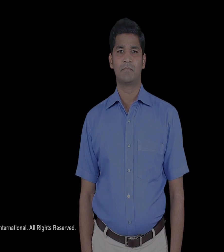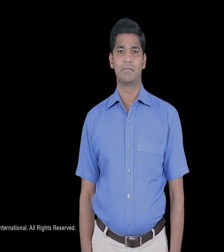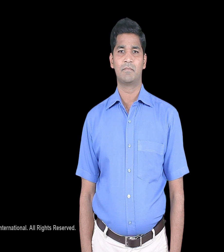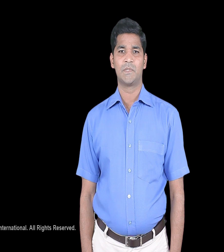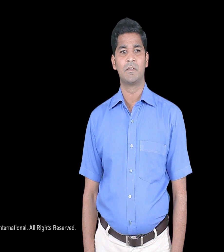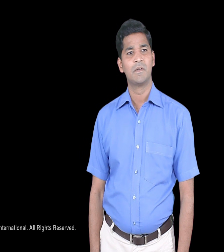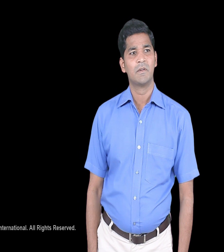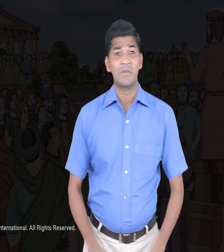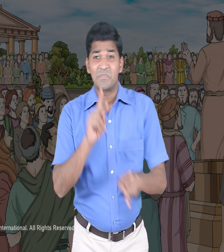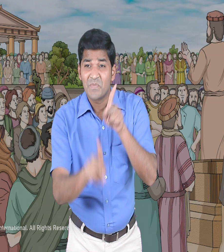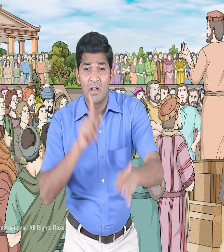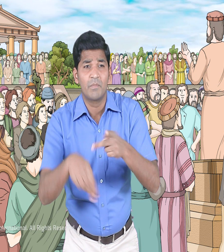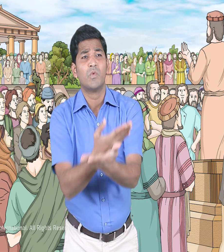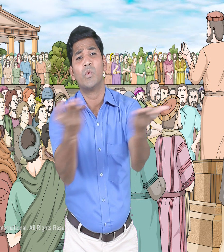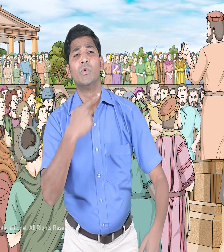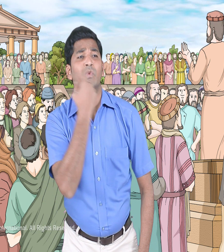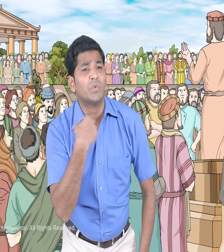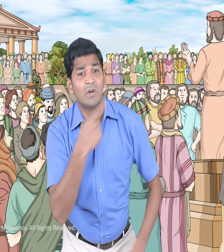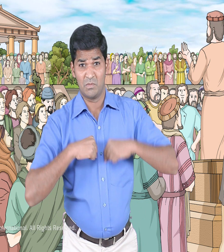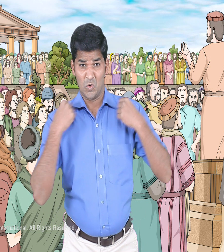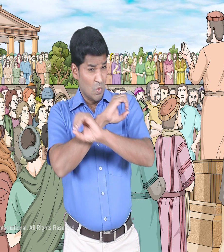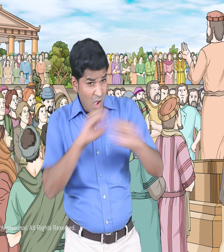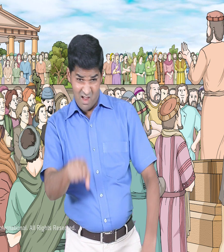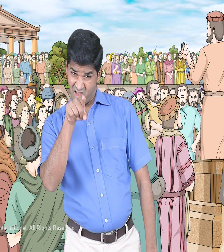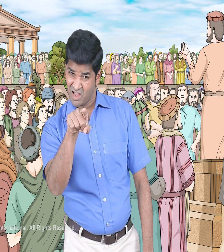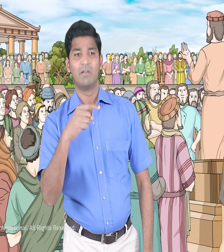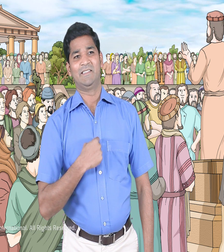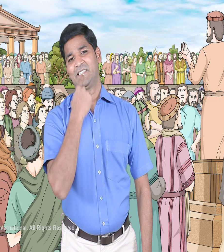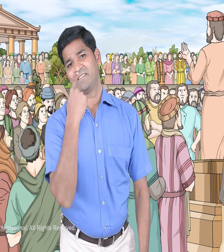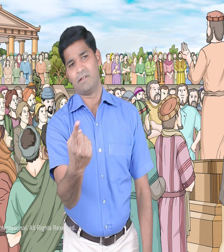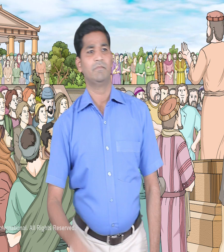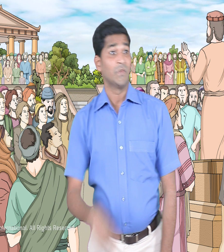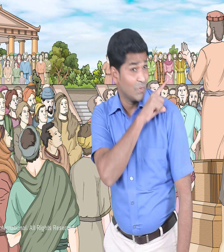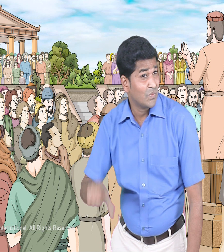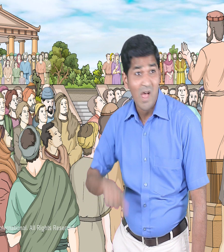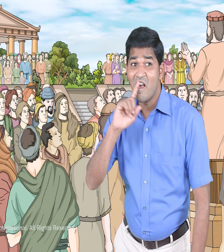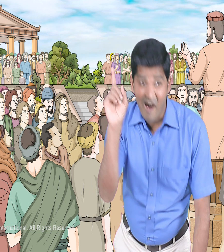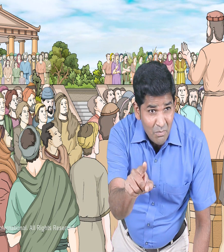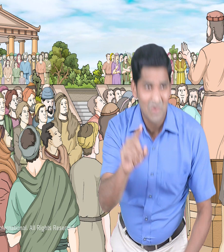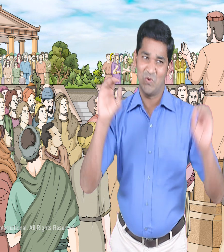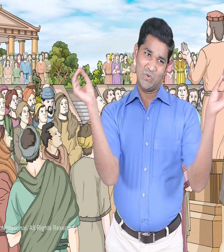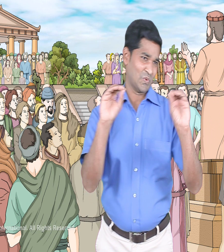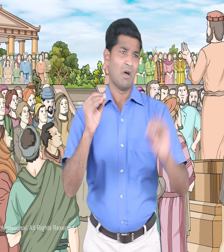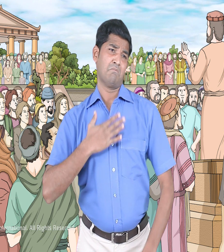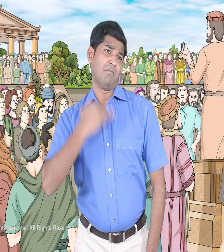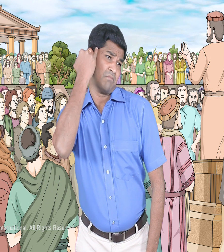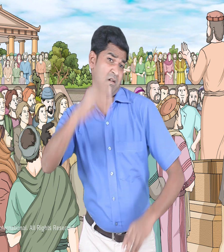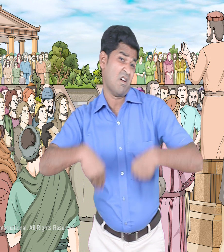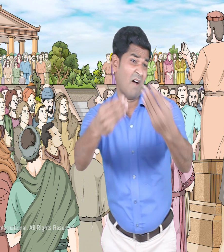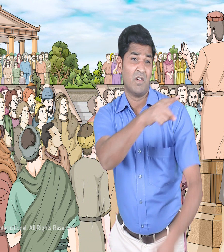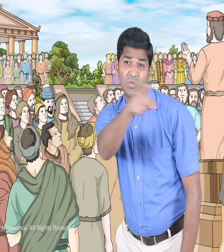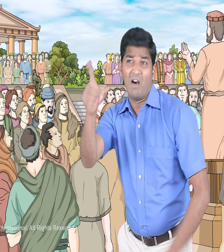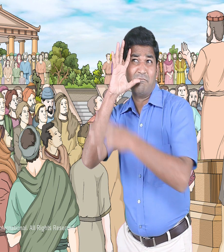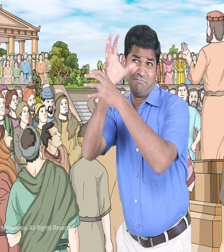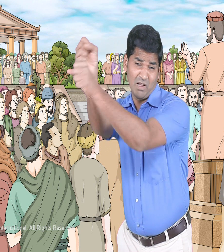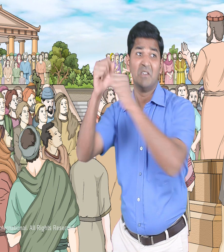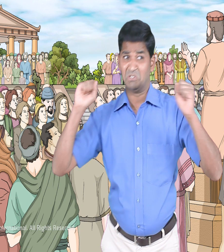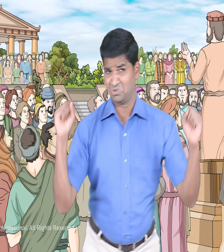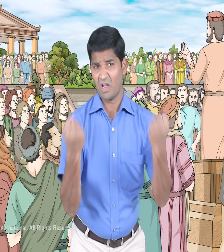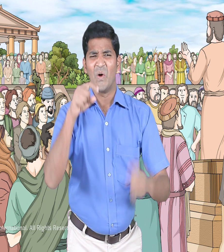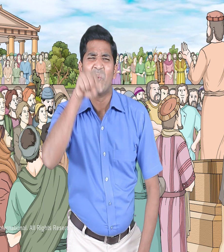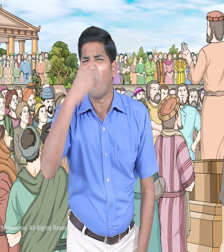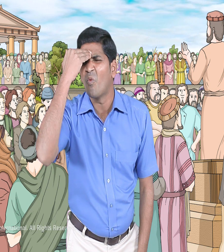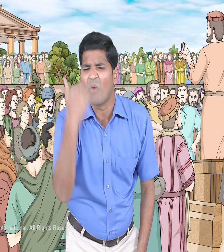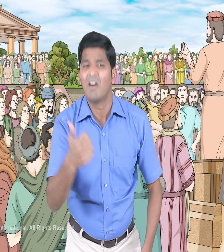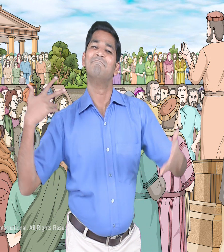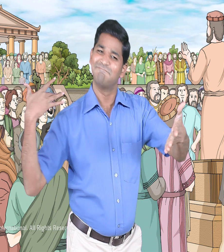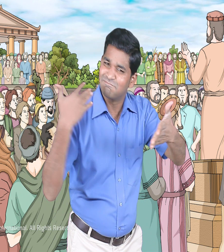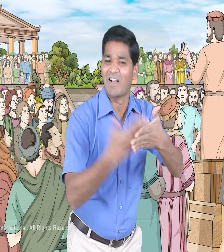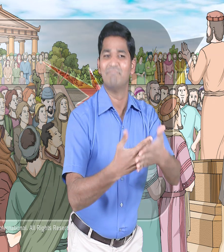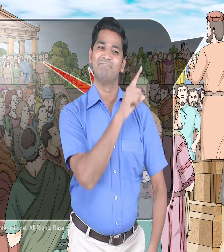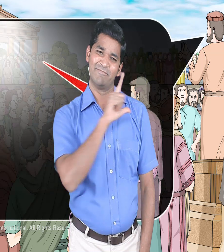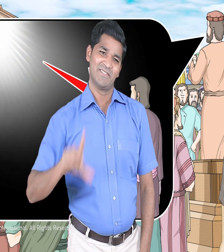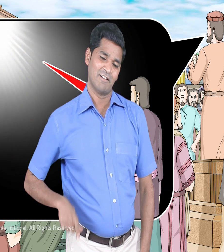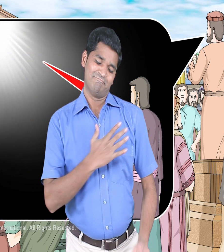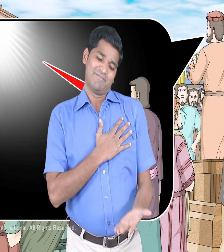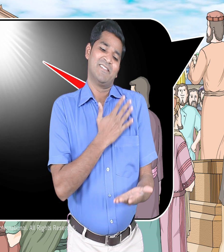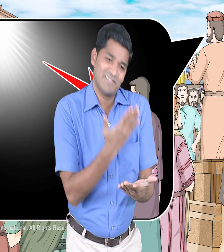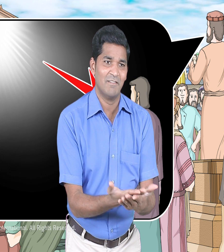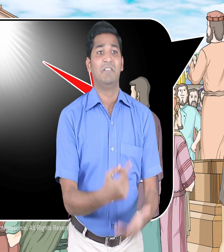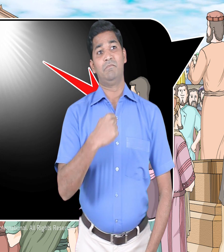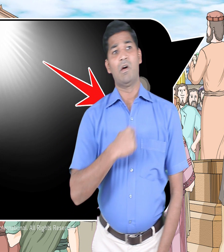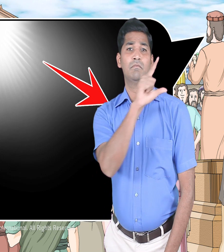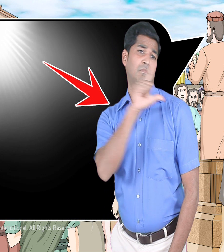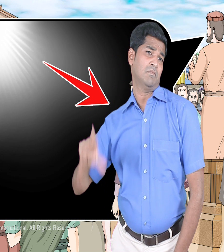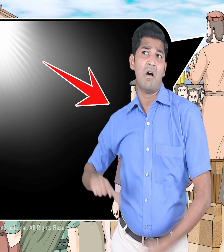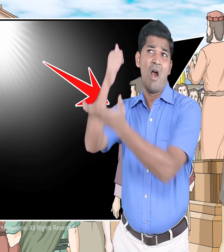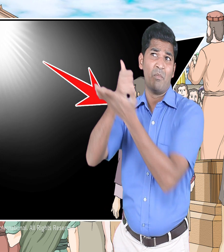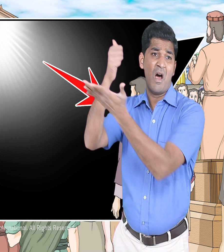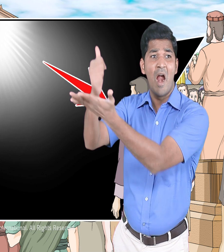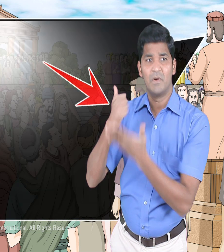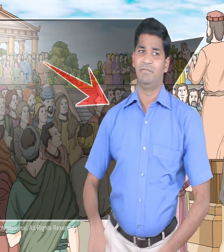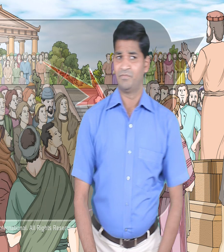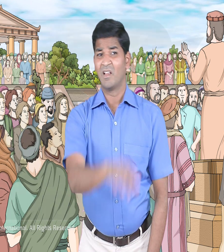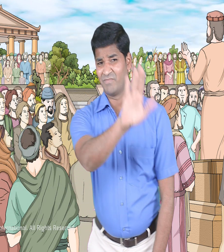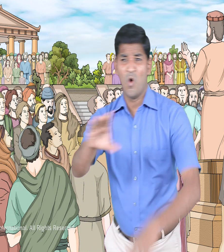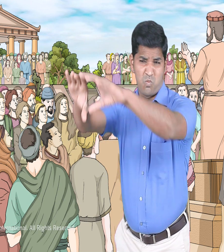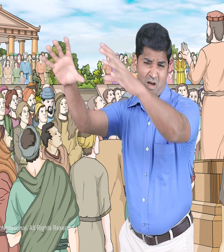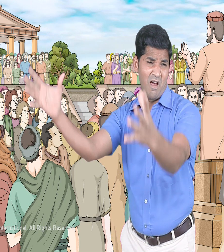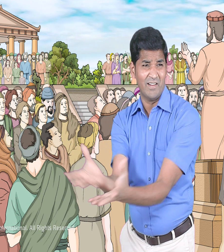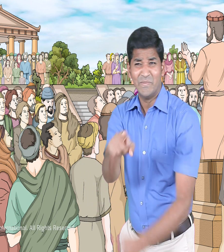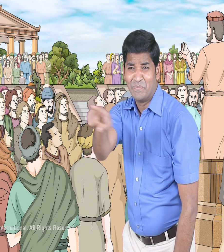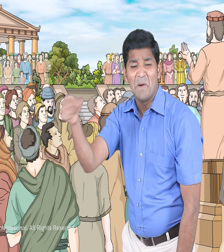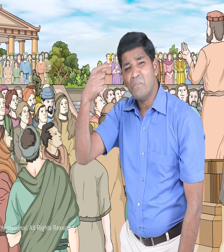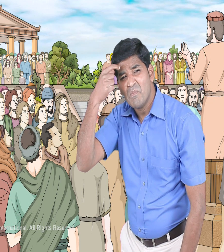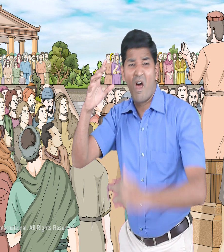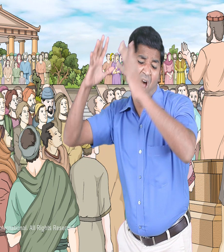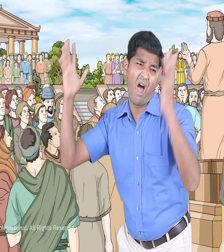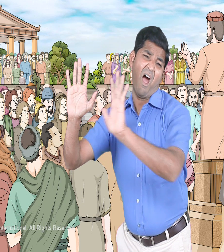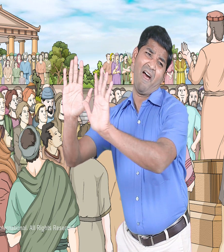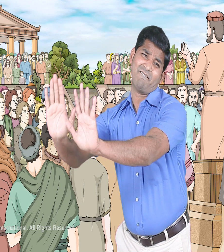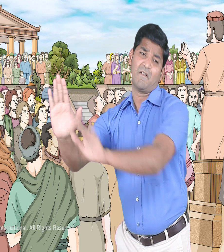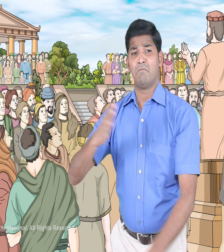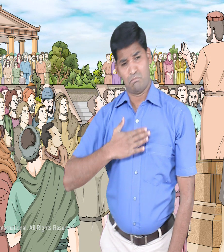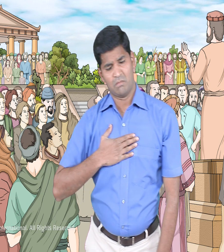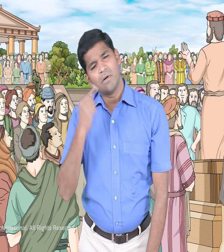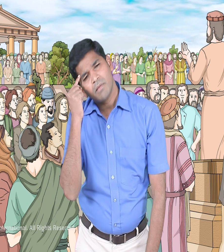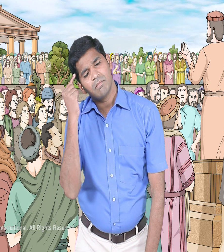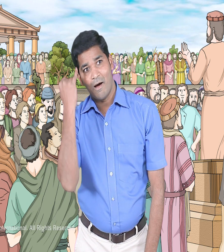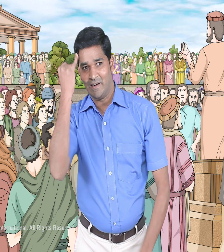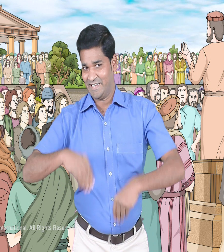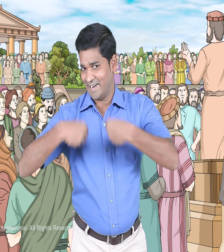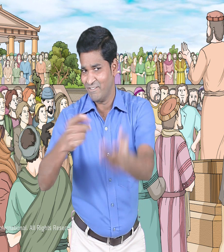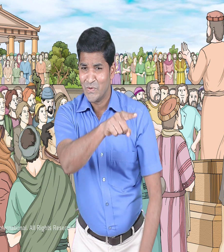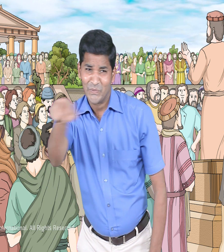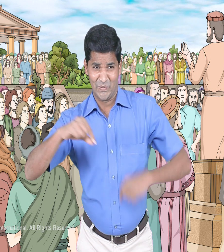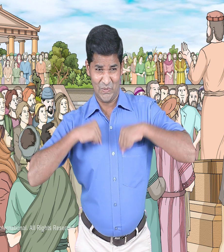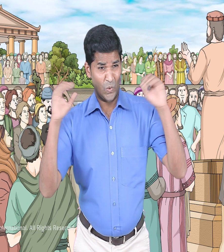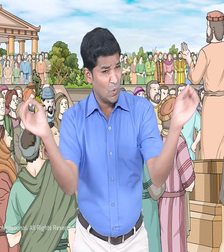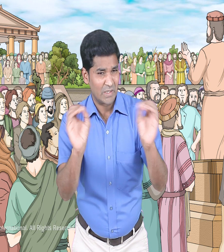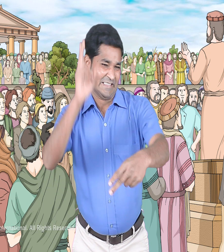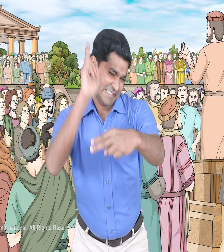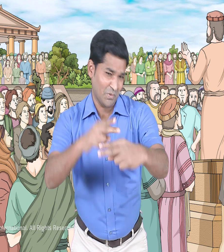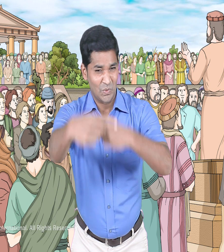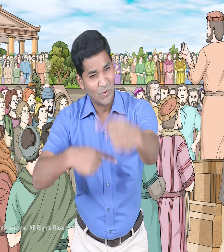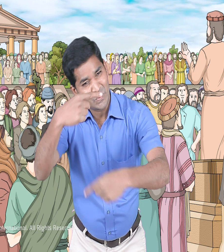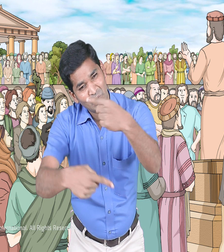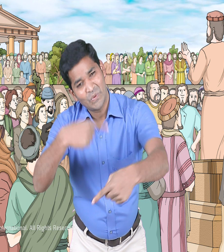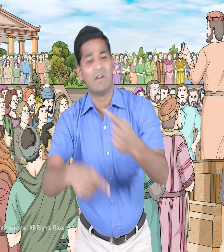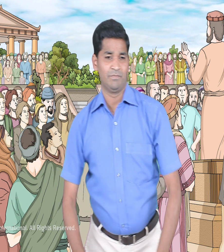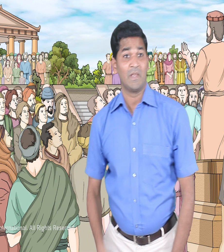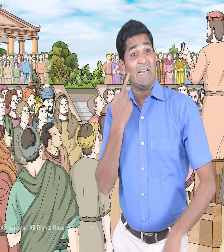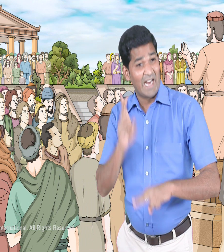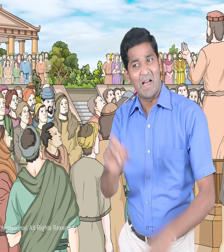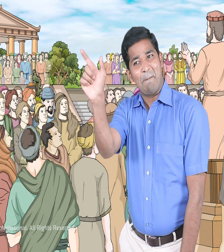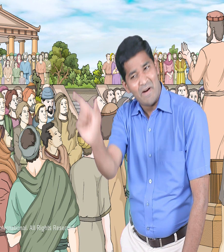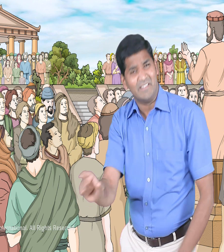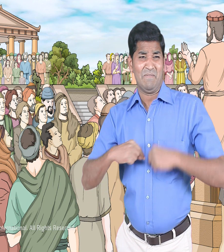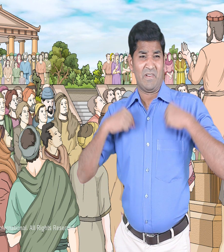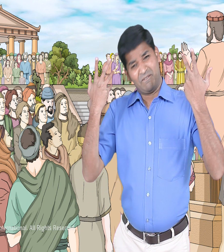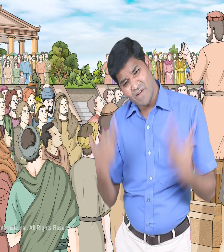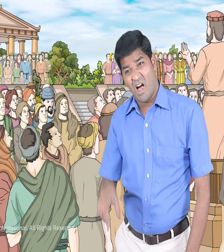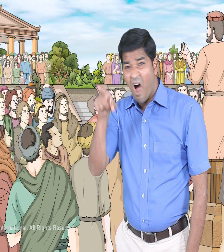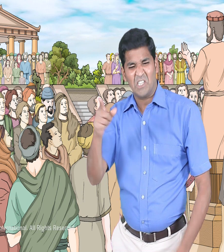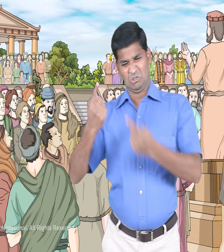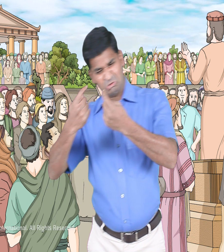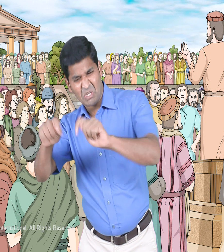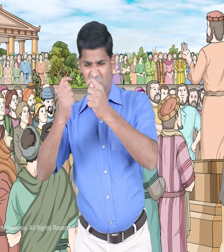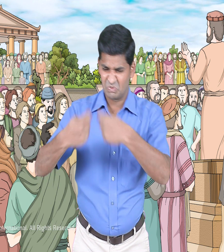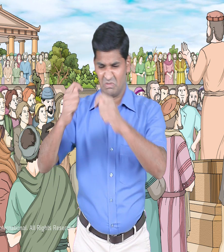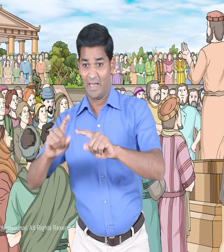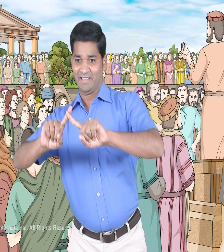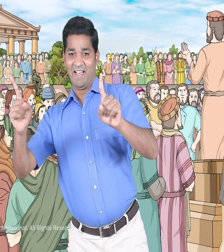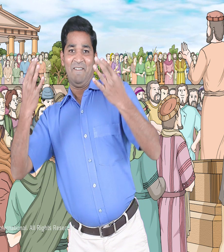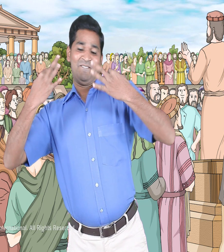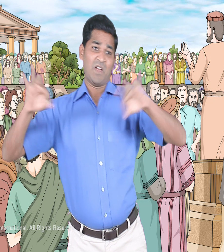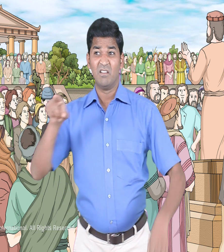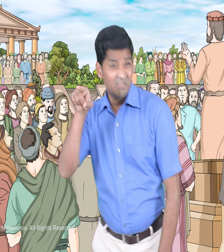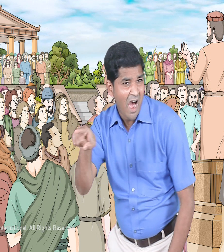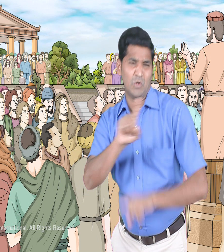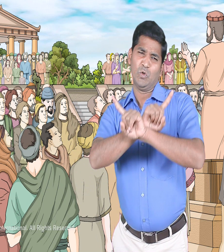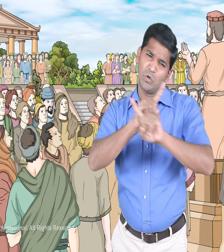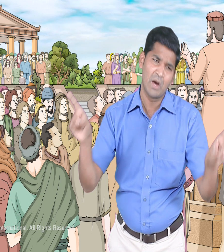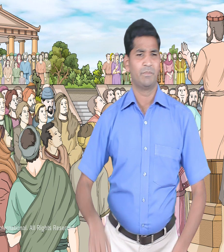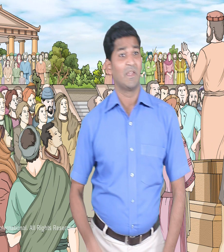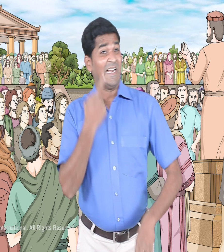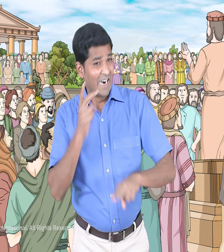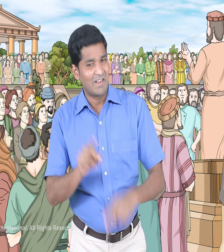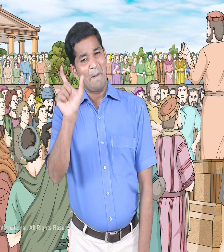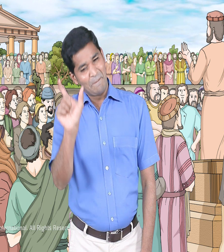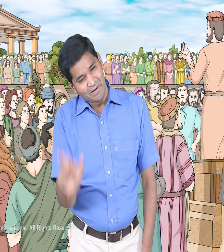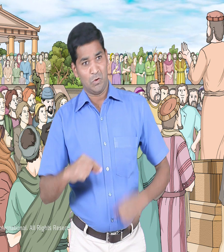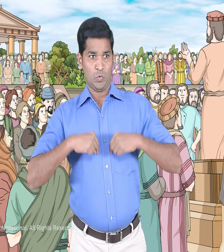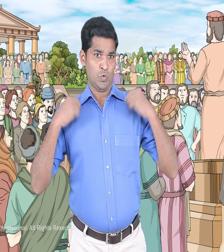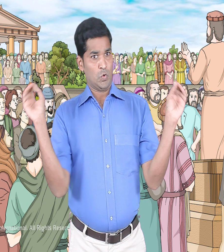Now about virgins, I have no command from the Lord, but I give a judgment as one who by the Lord’s mercy is trustworthy. Because of the present crisis, I think it is good for a man to remain as he is.